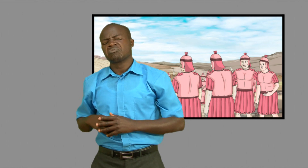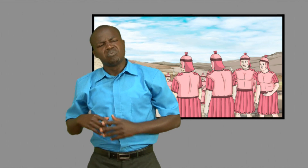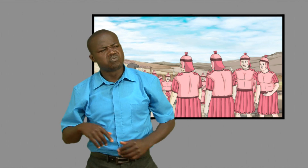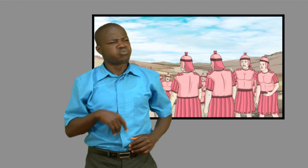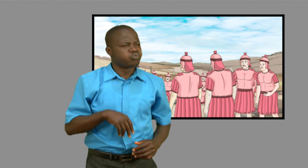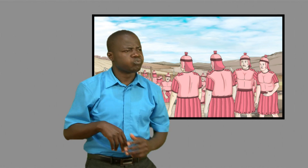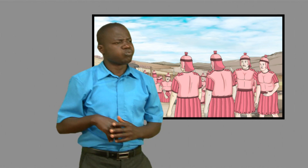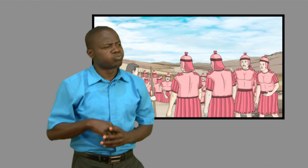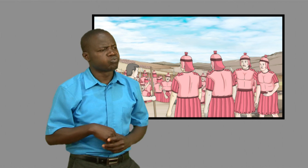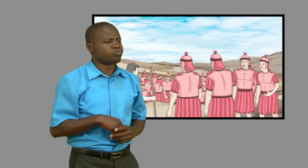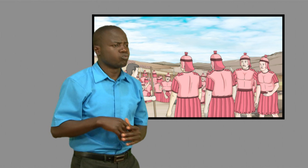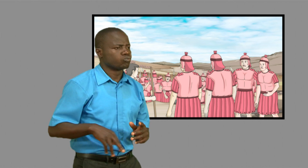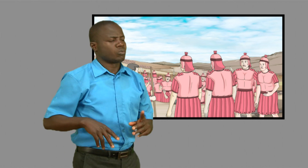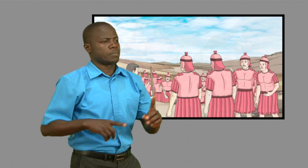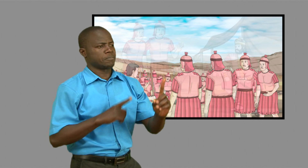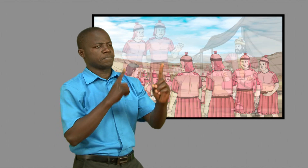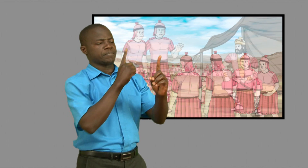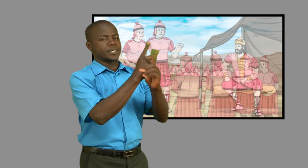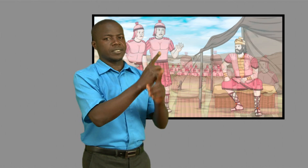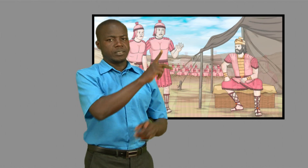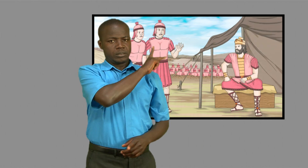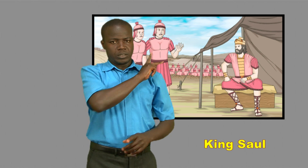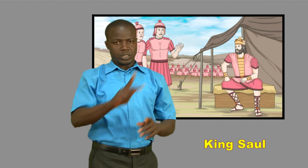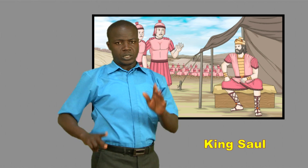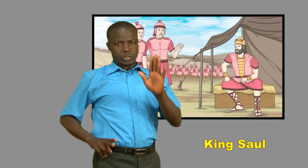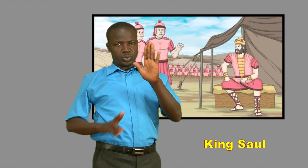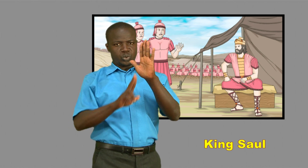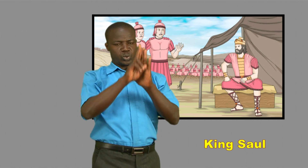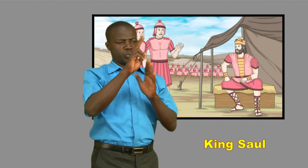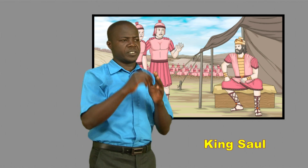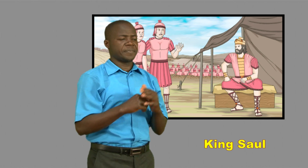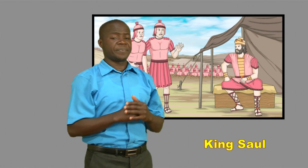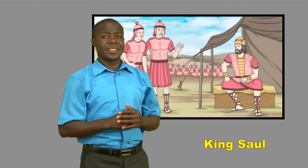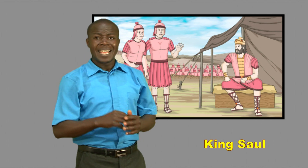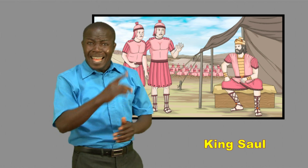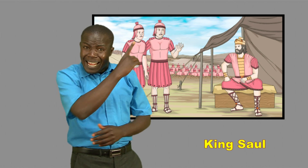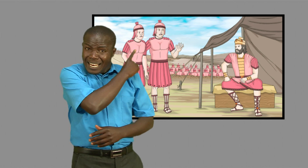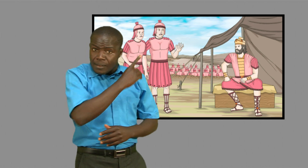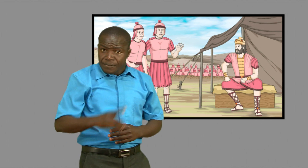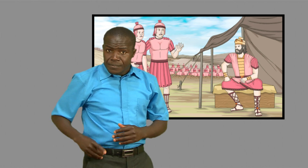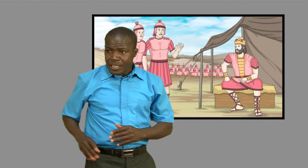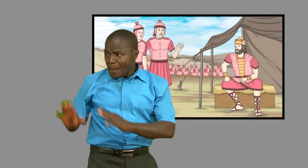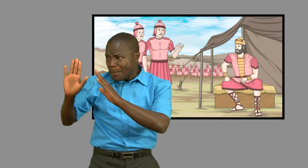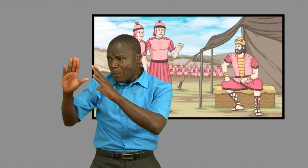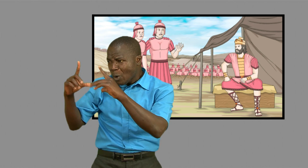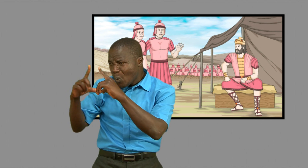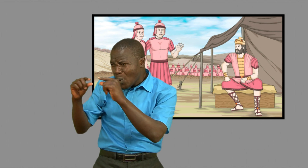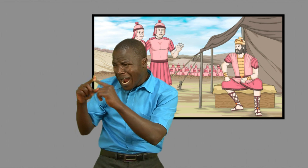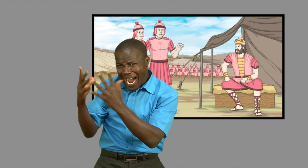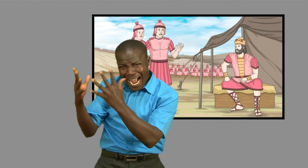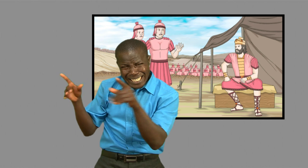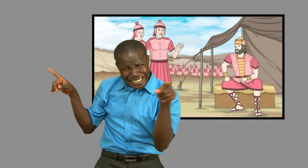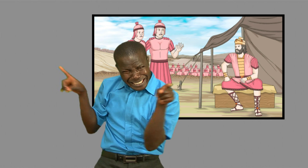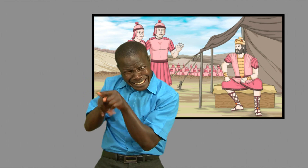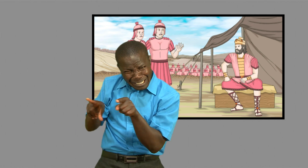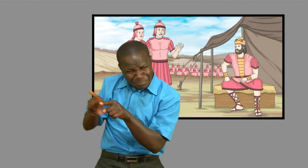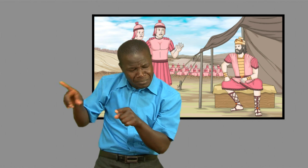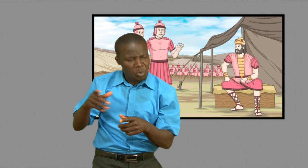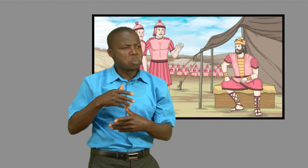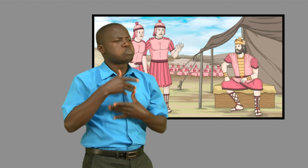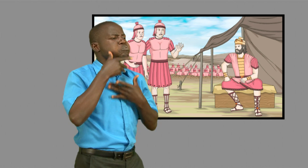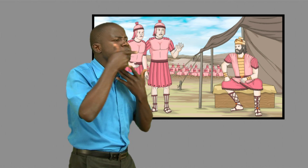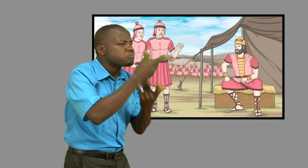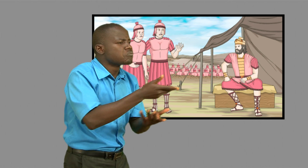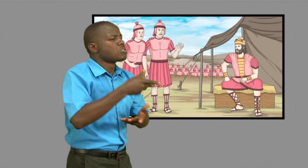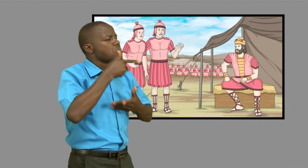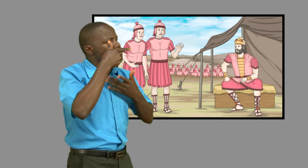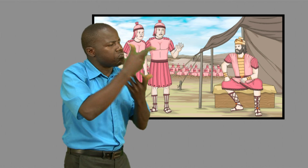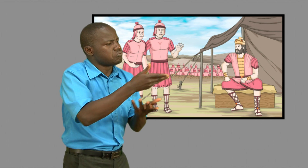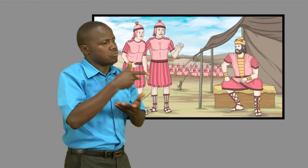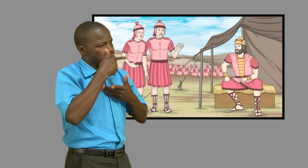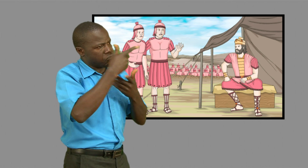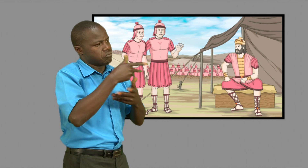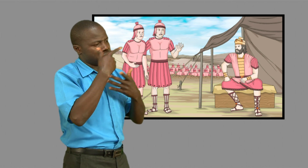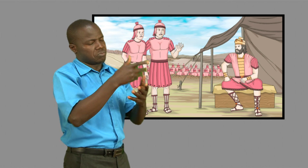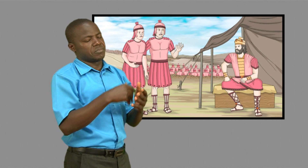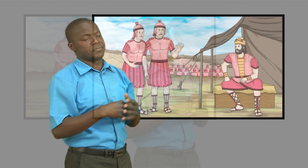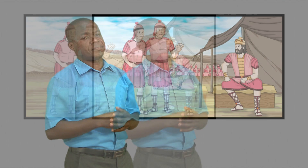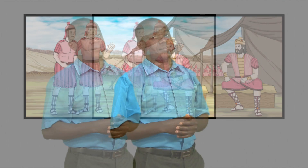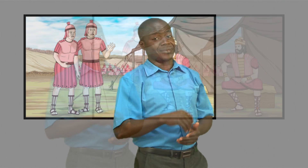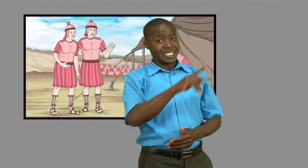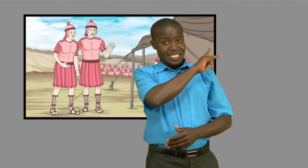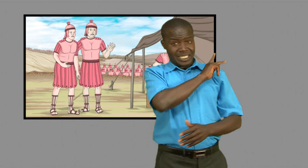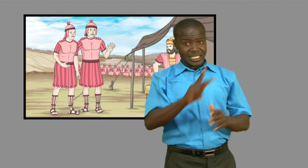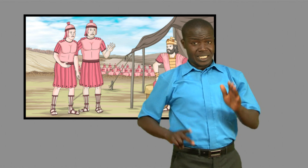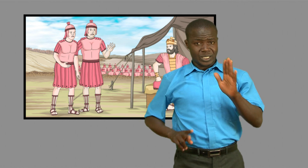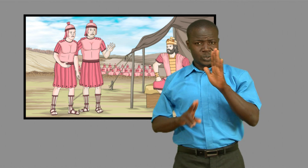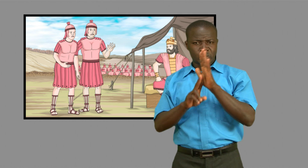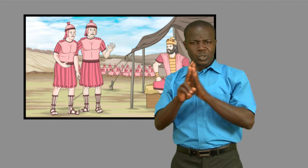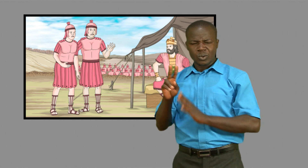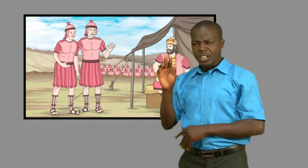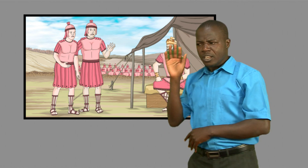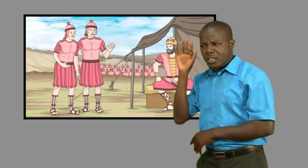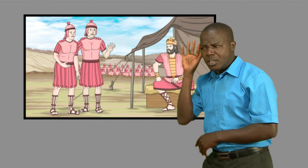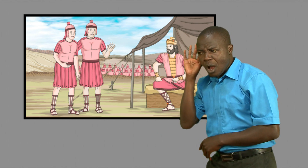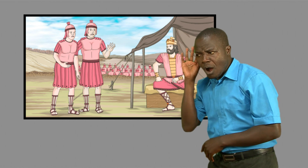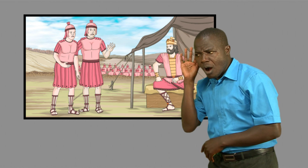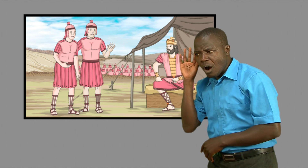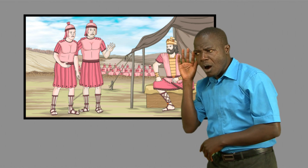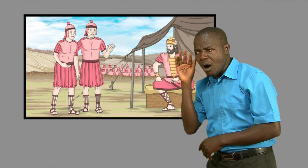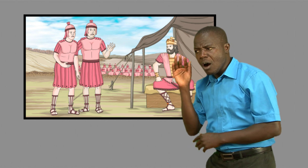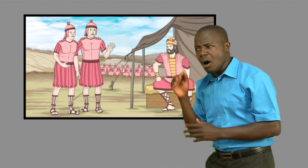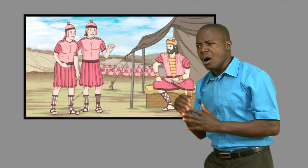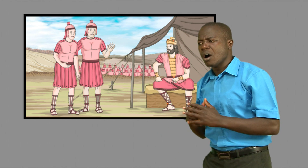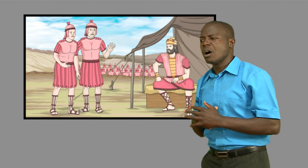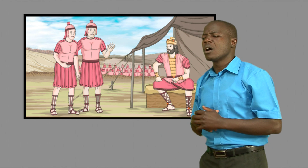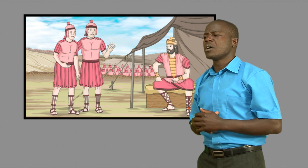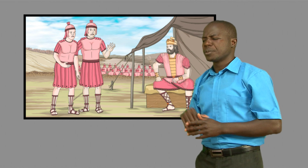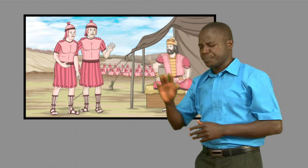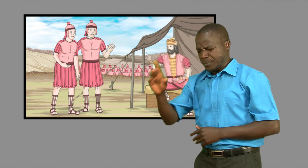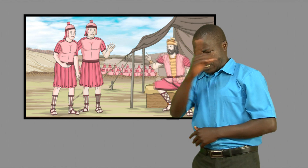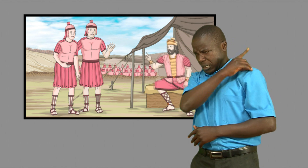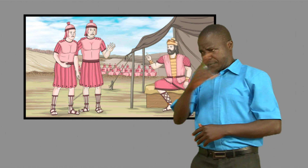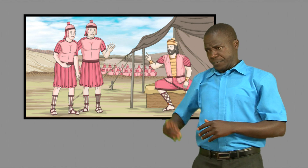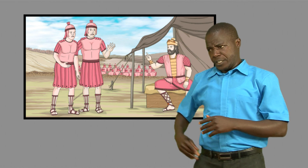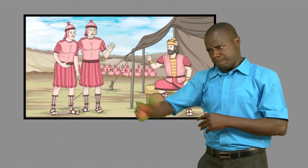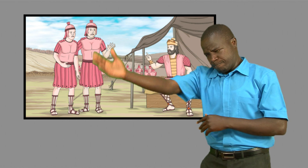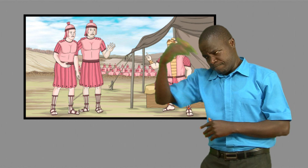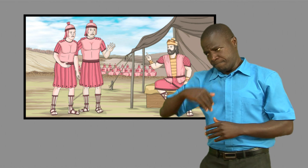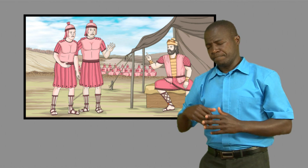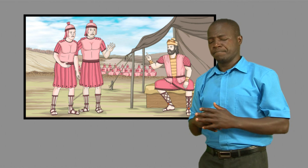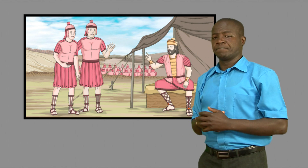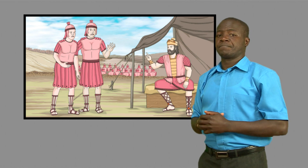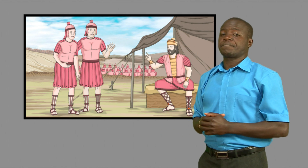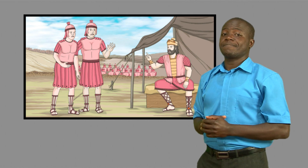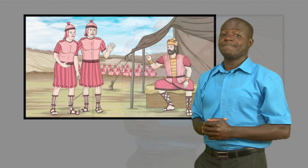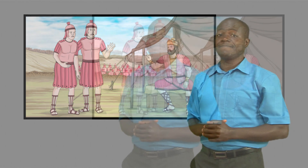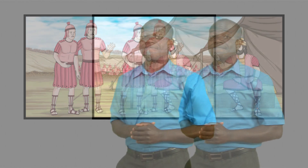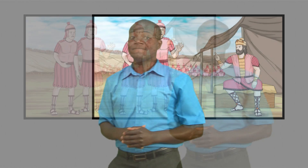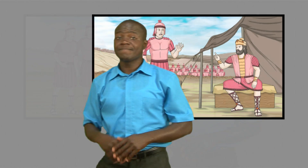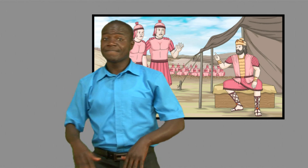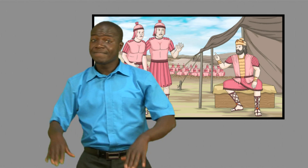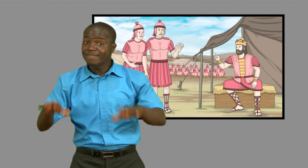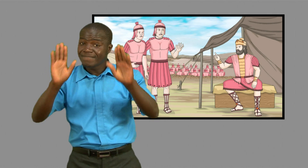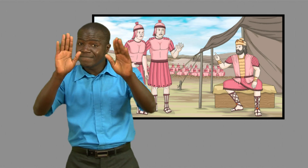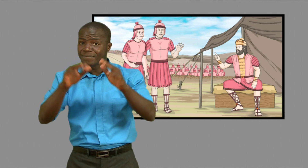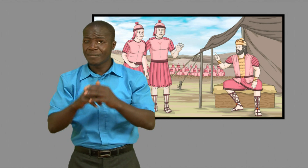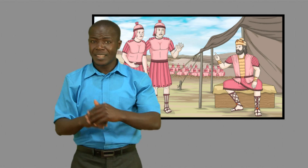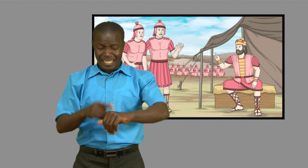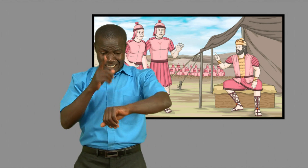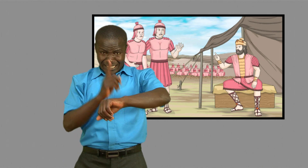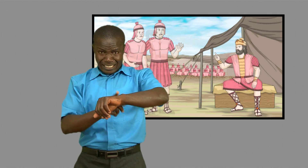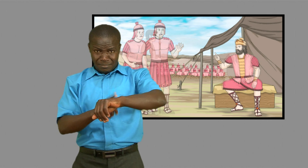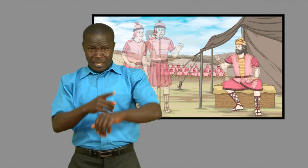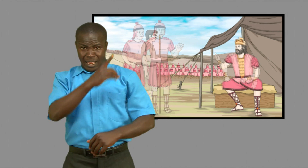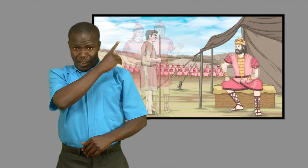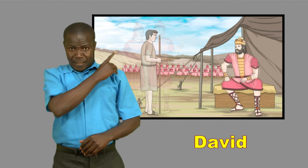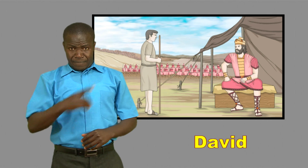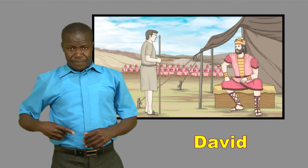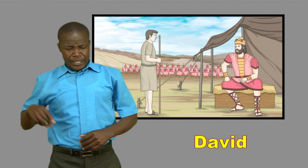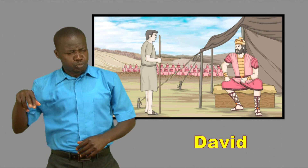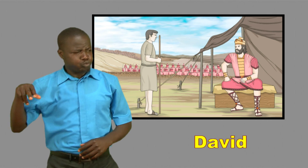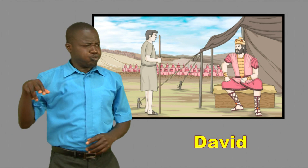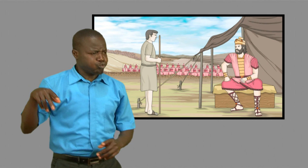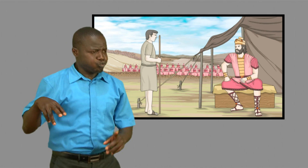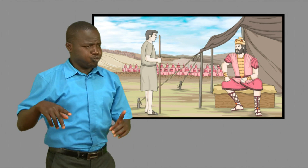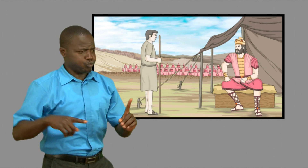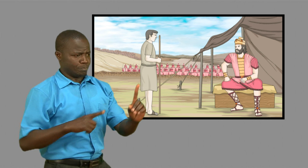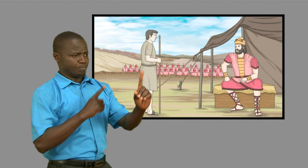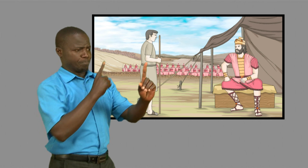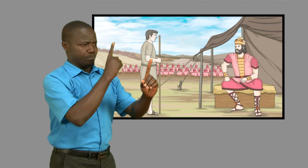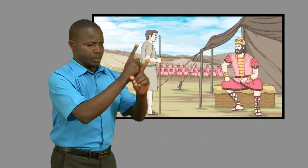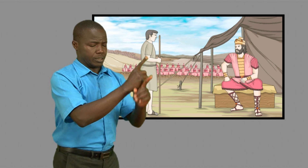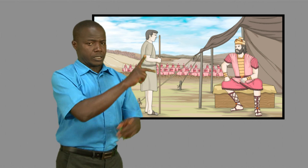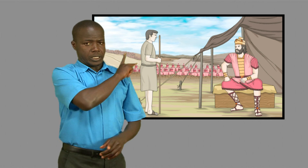Now David’s words were overheard and reported to Saul, who called for him.